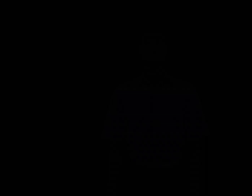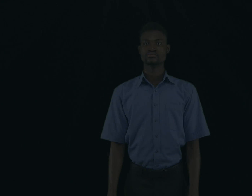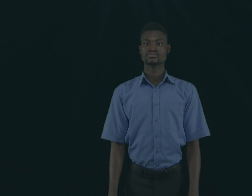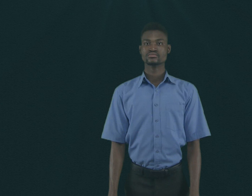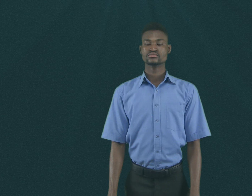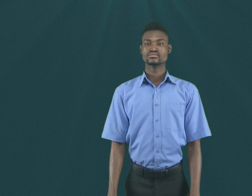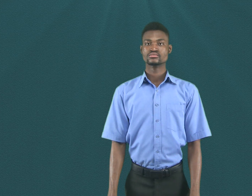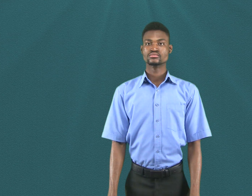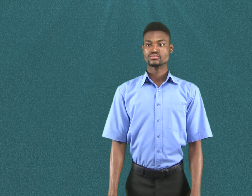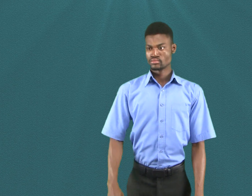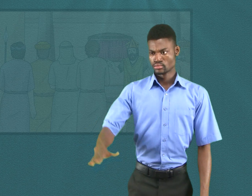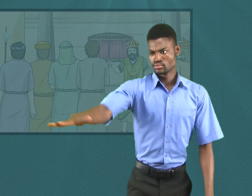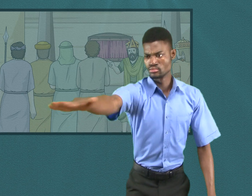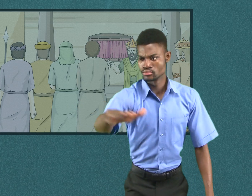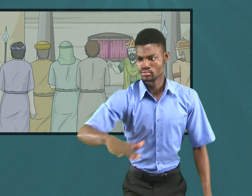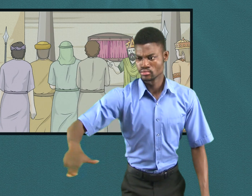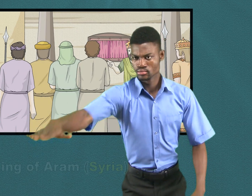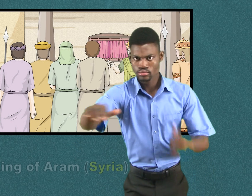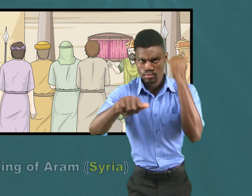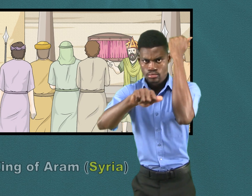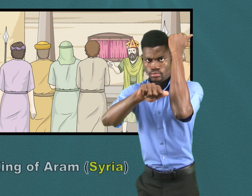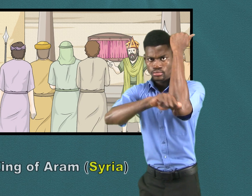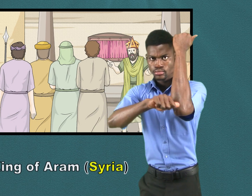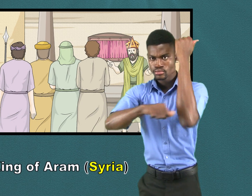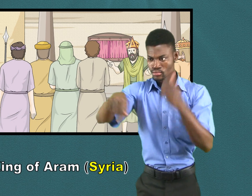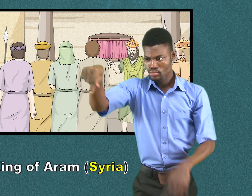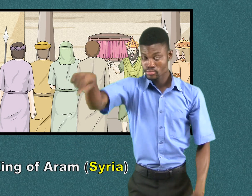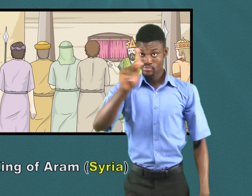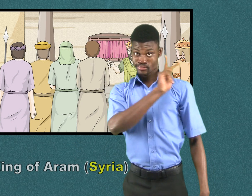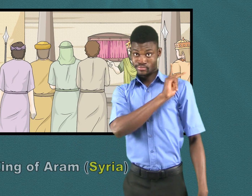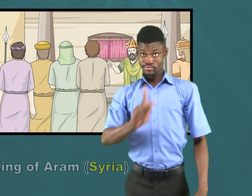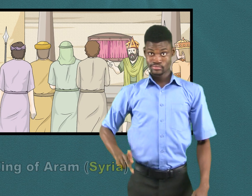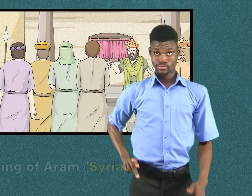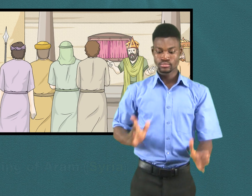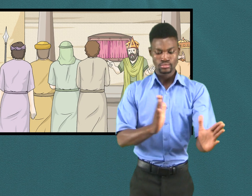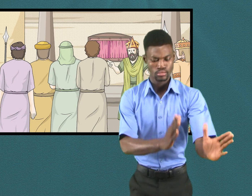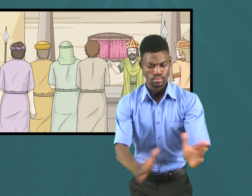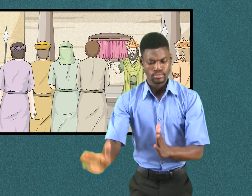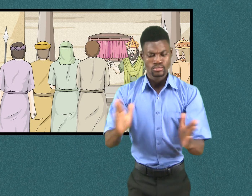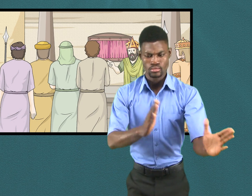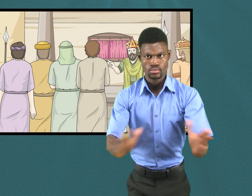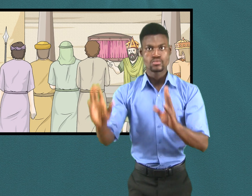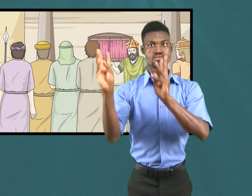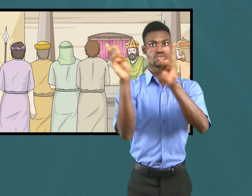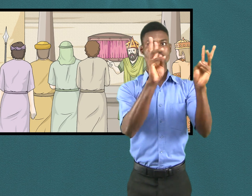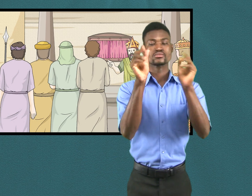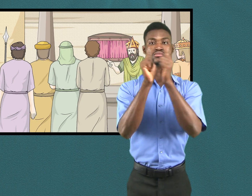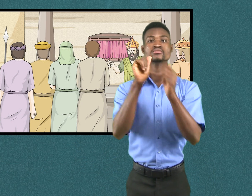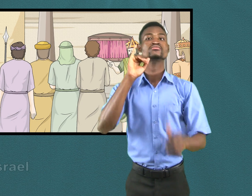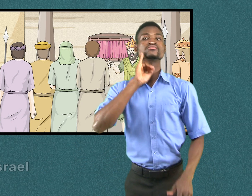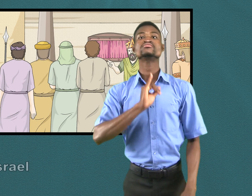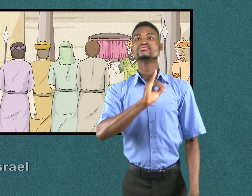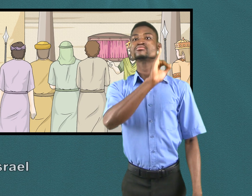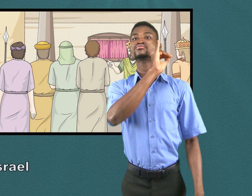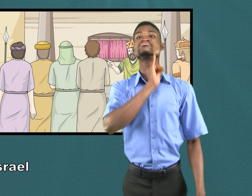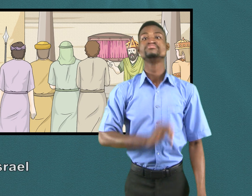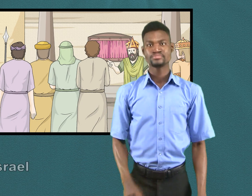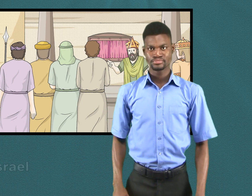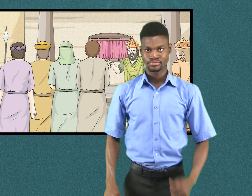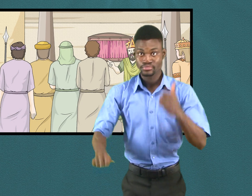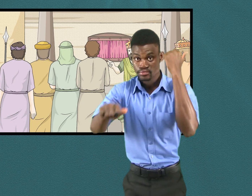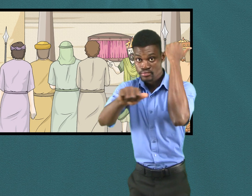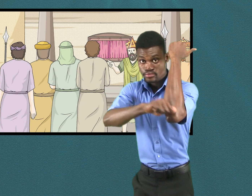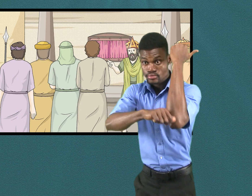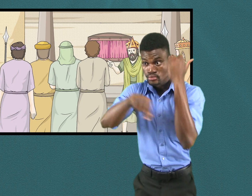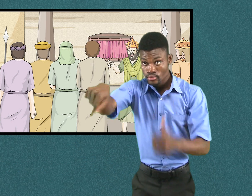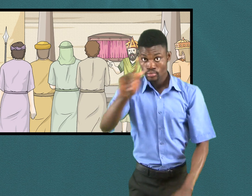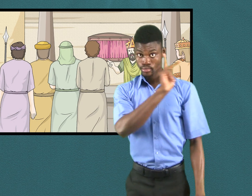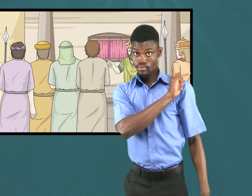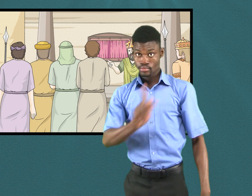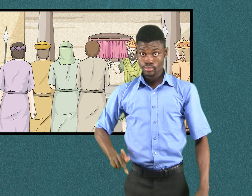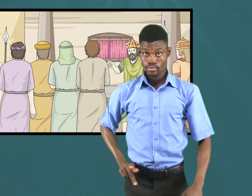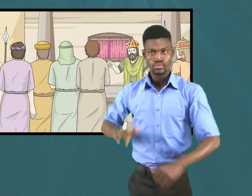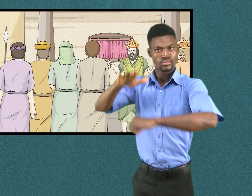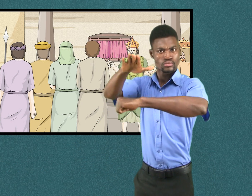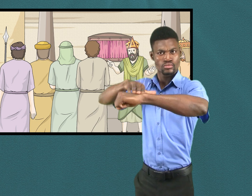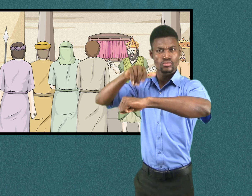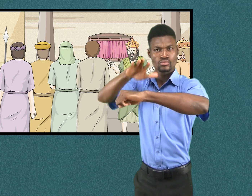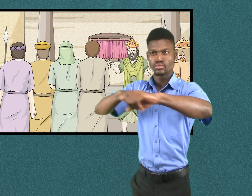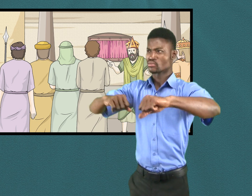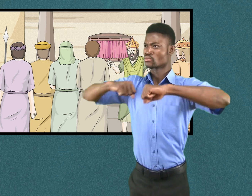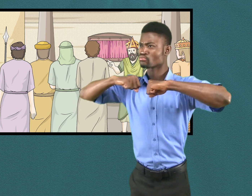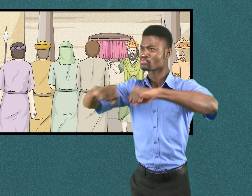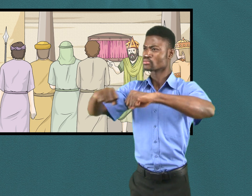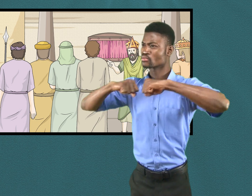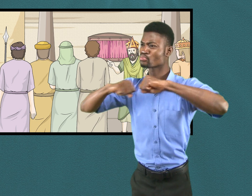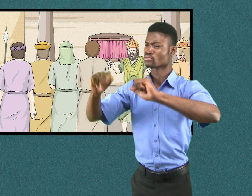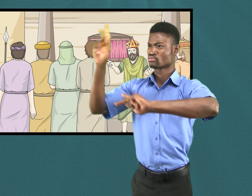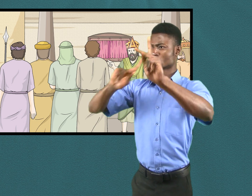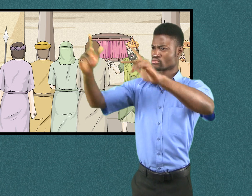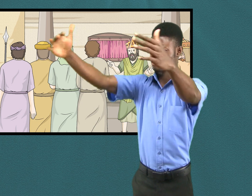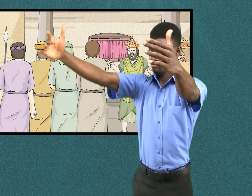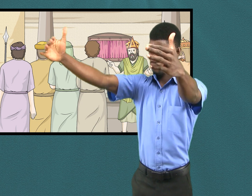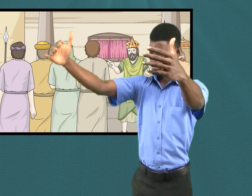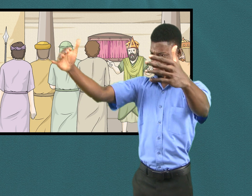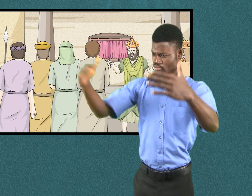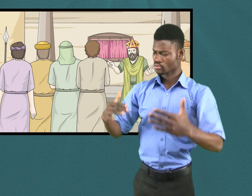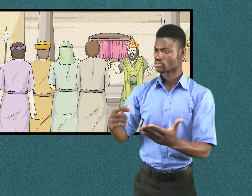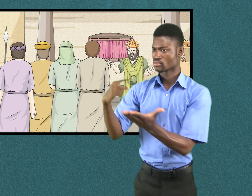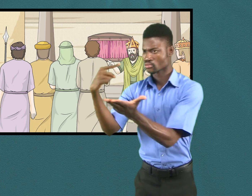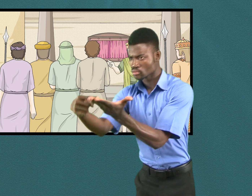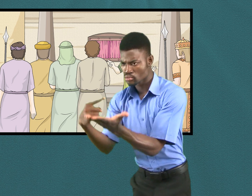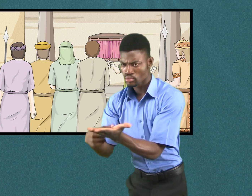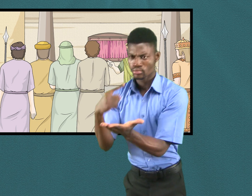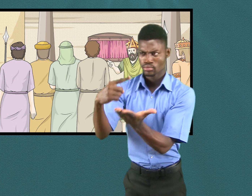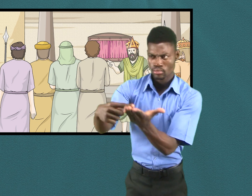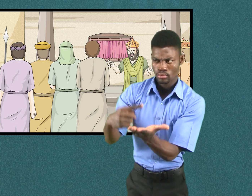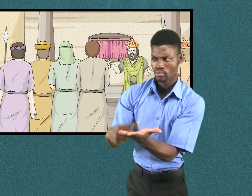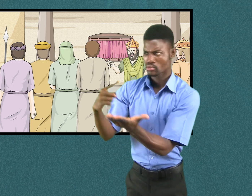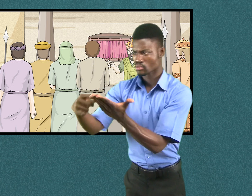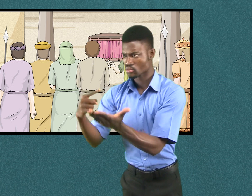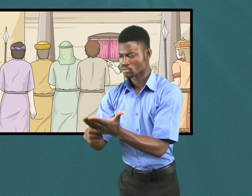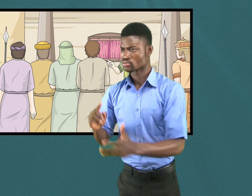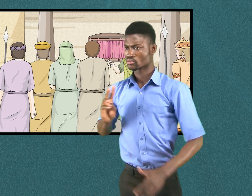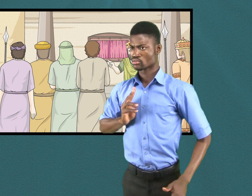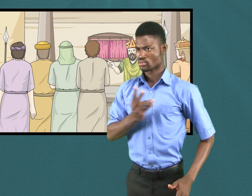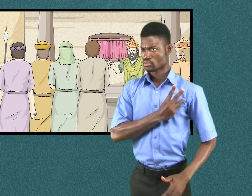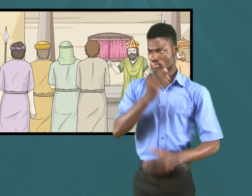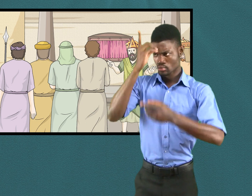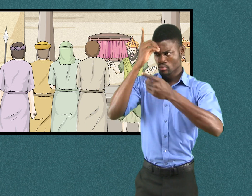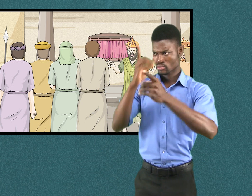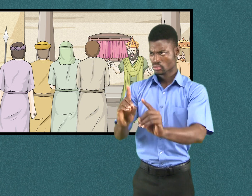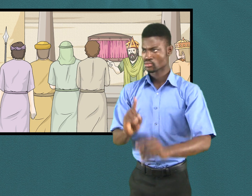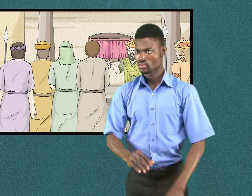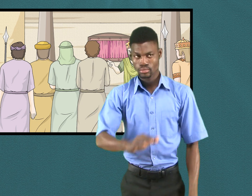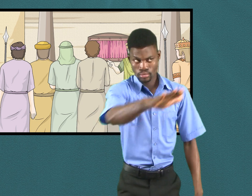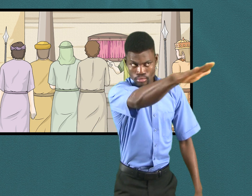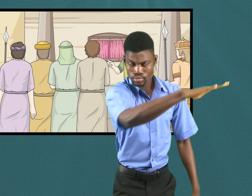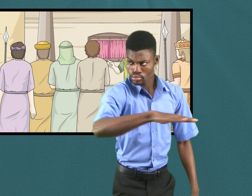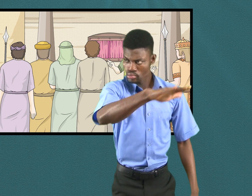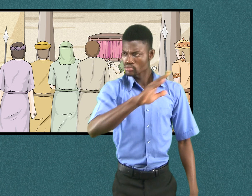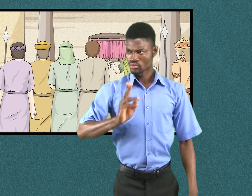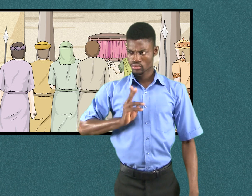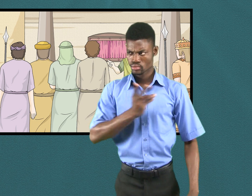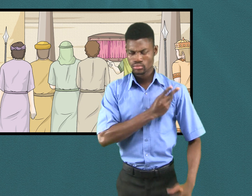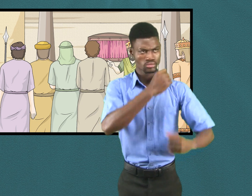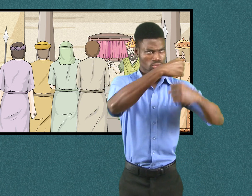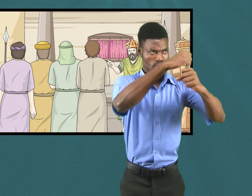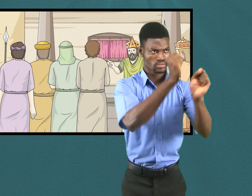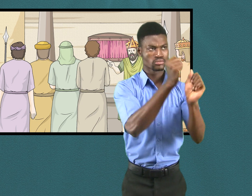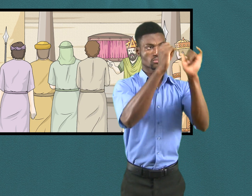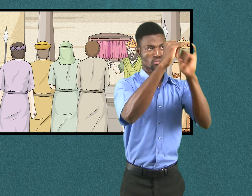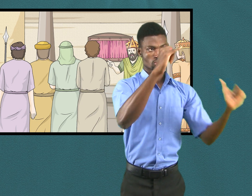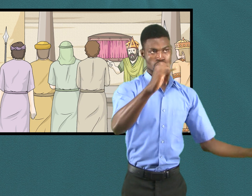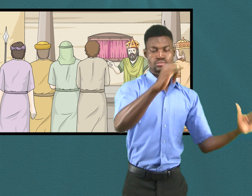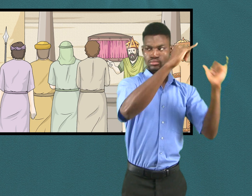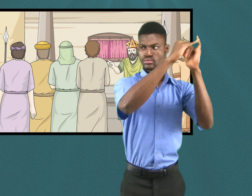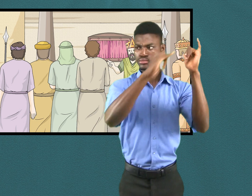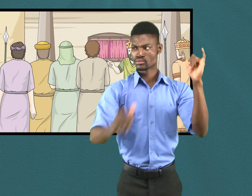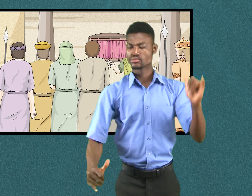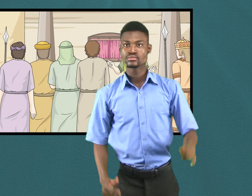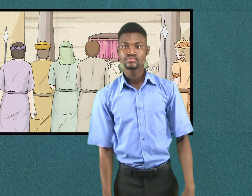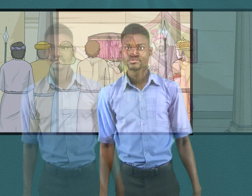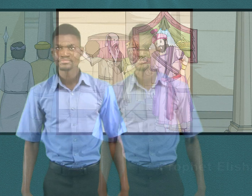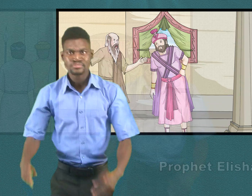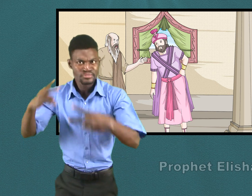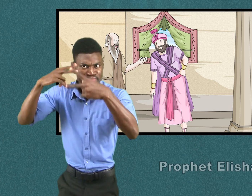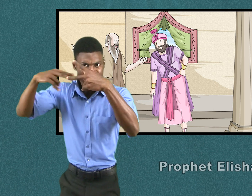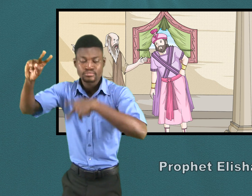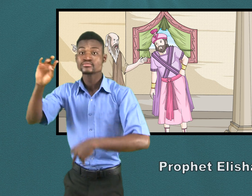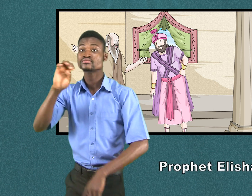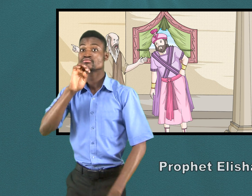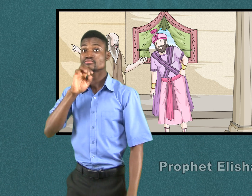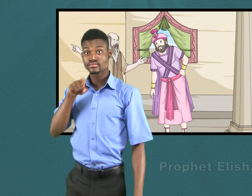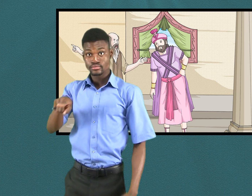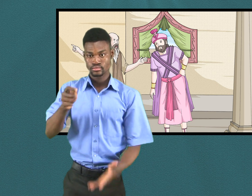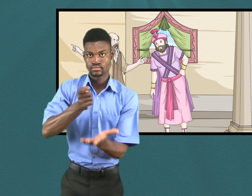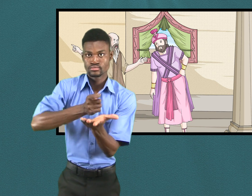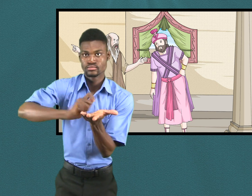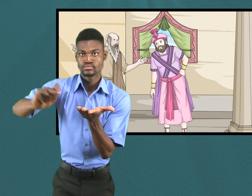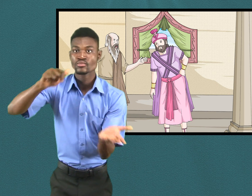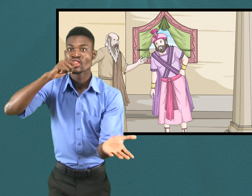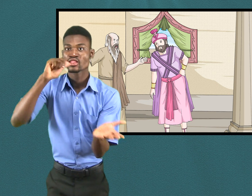Now the king of Aram was at war against Israel. After consulting with his servants, he said, “My camp will be in such and such a place.”